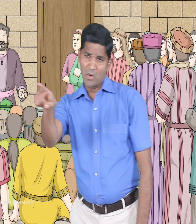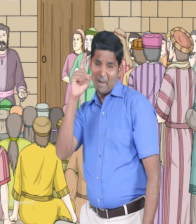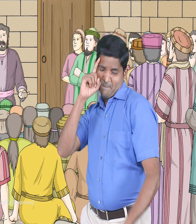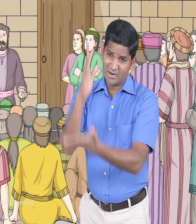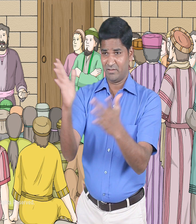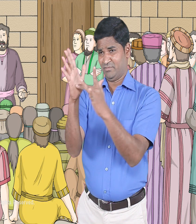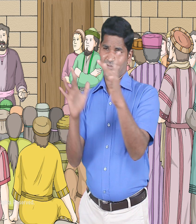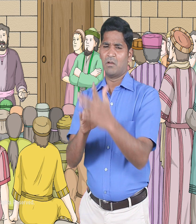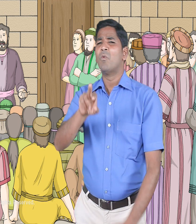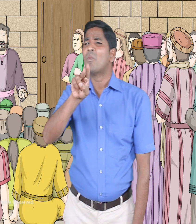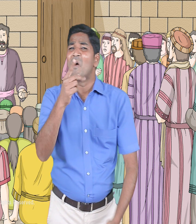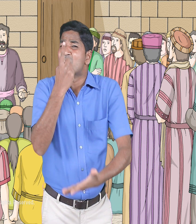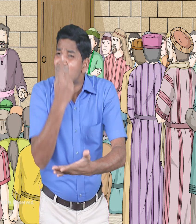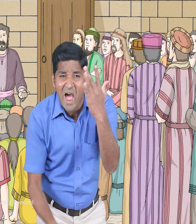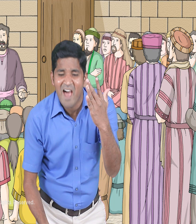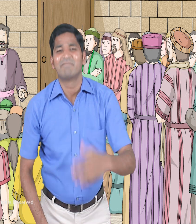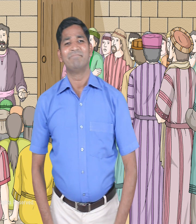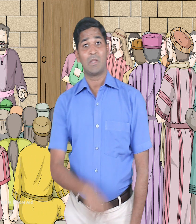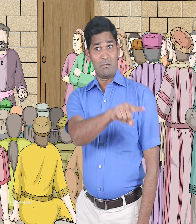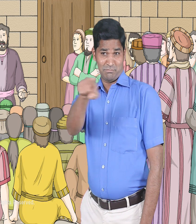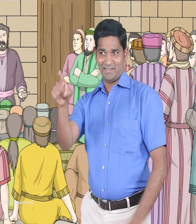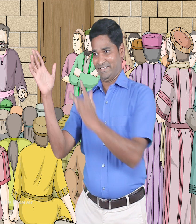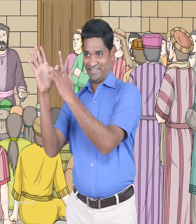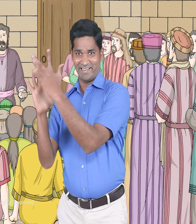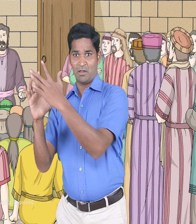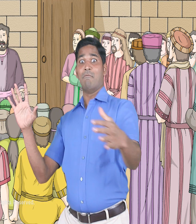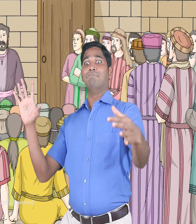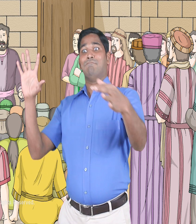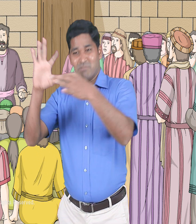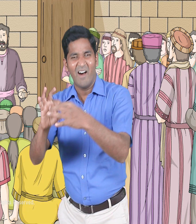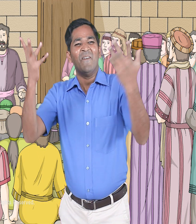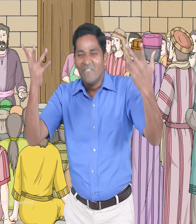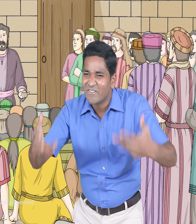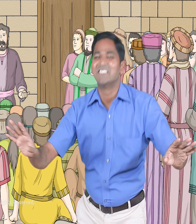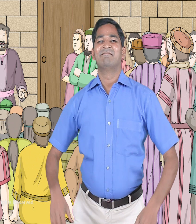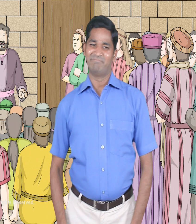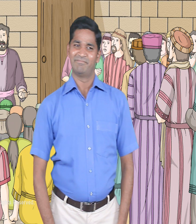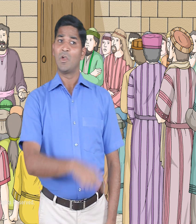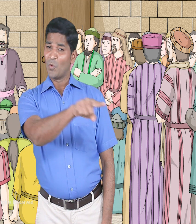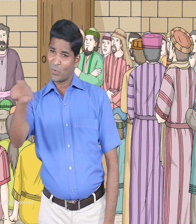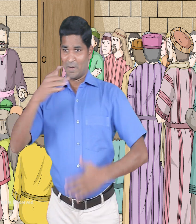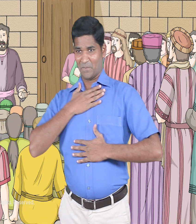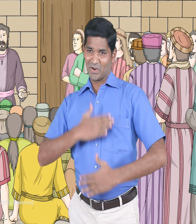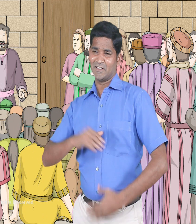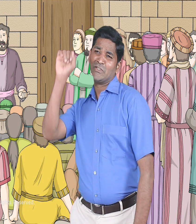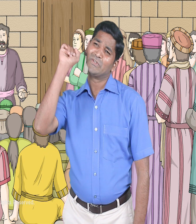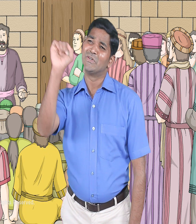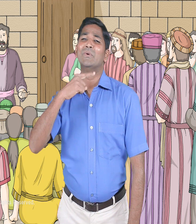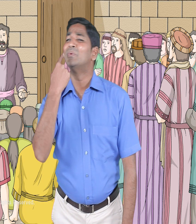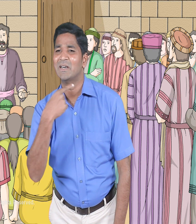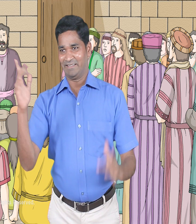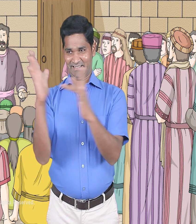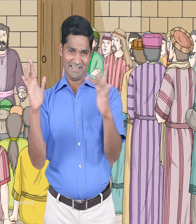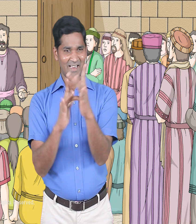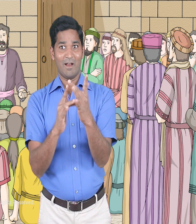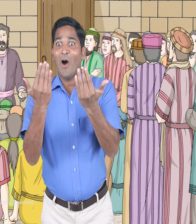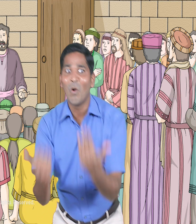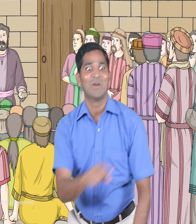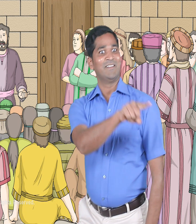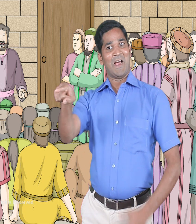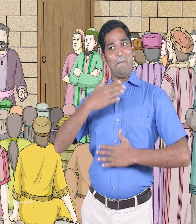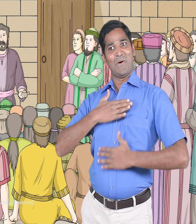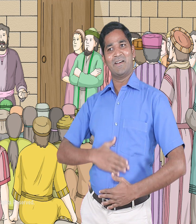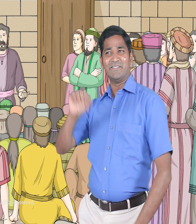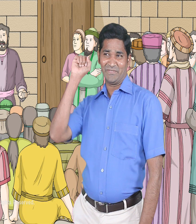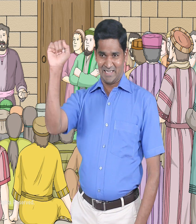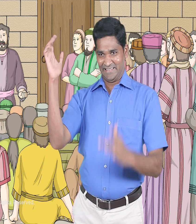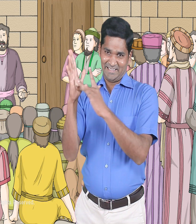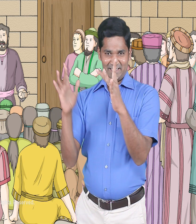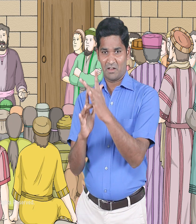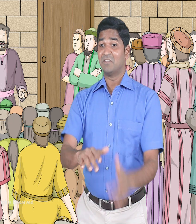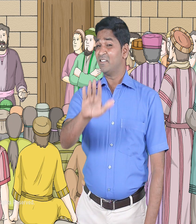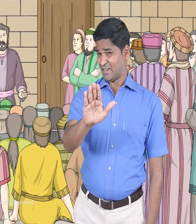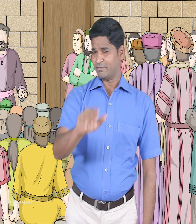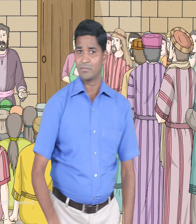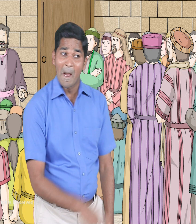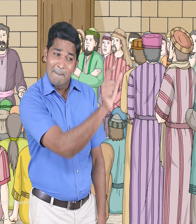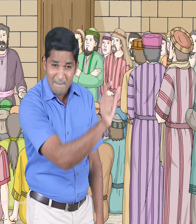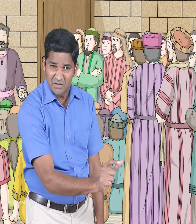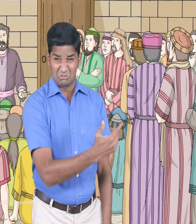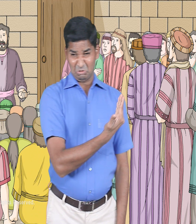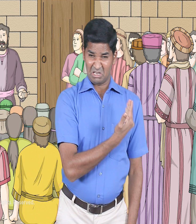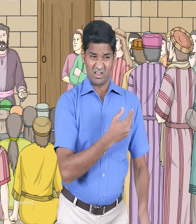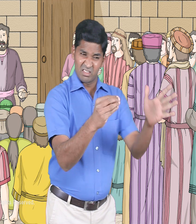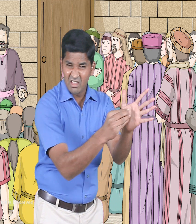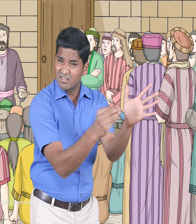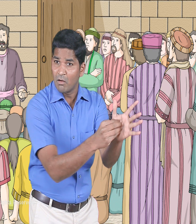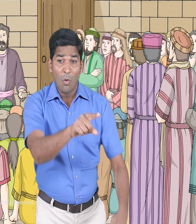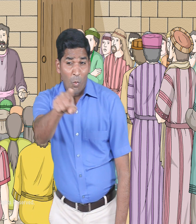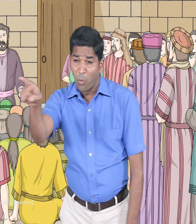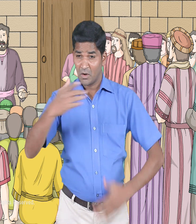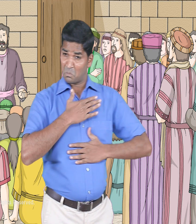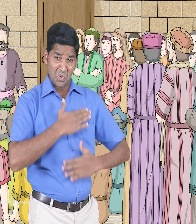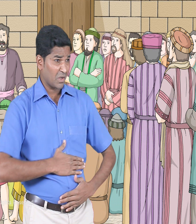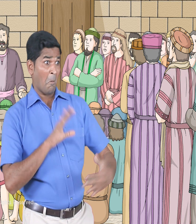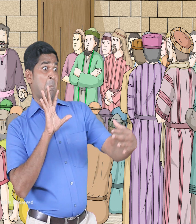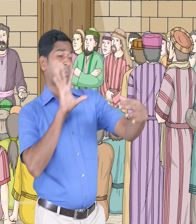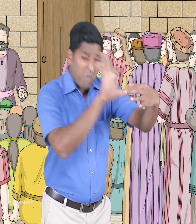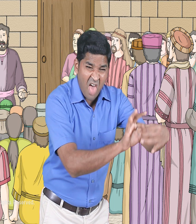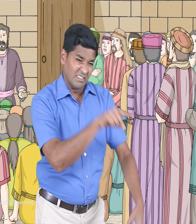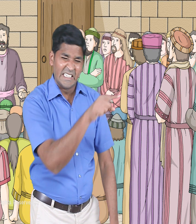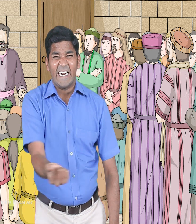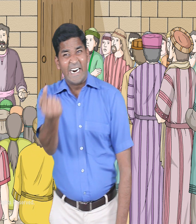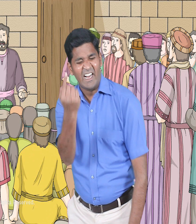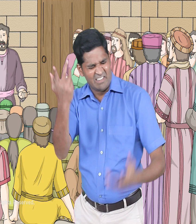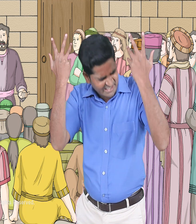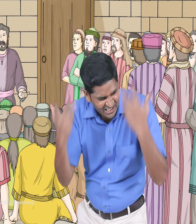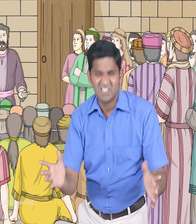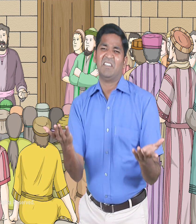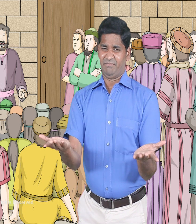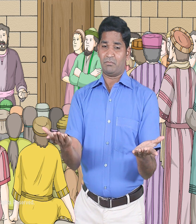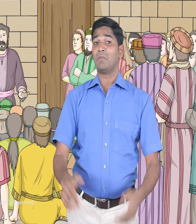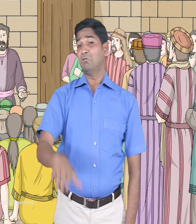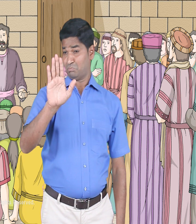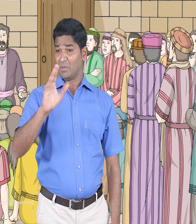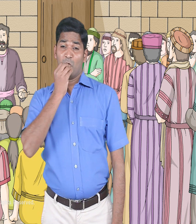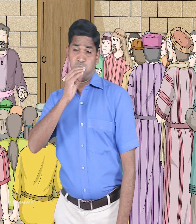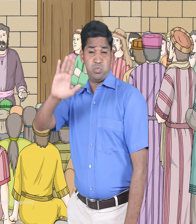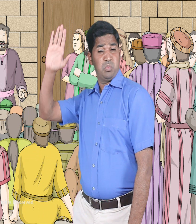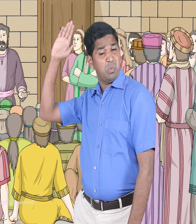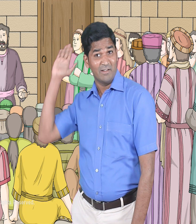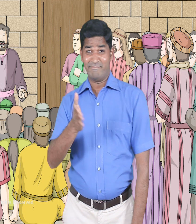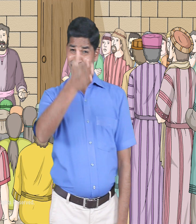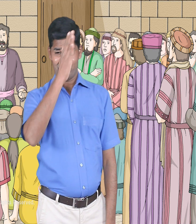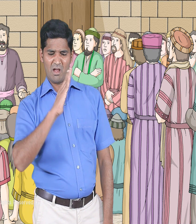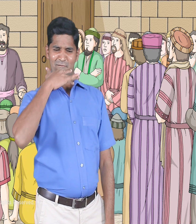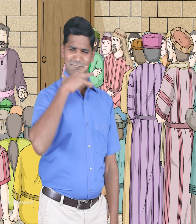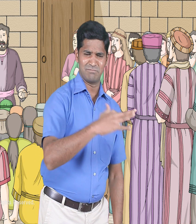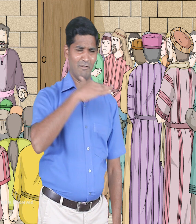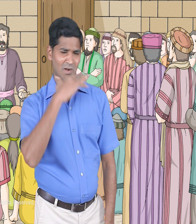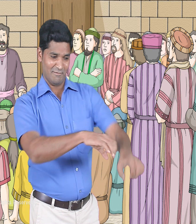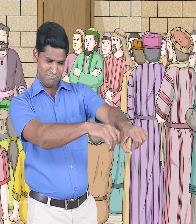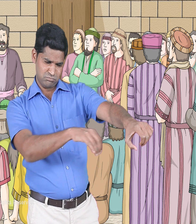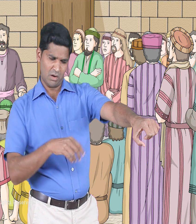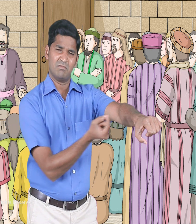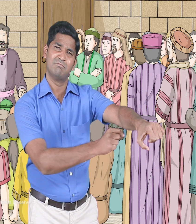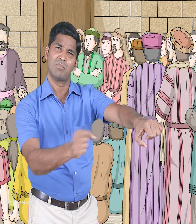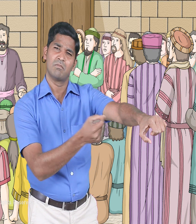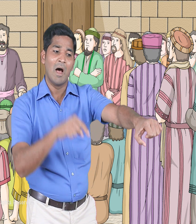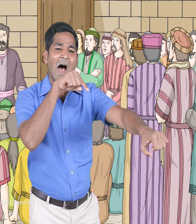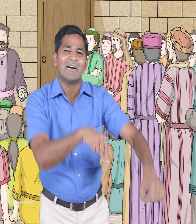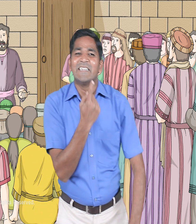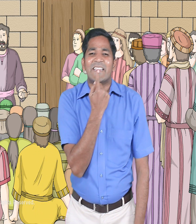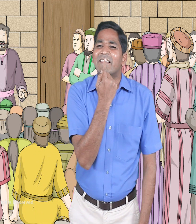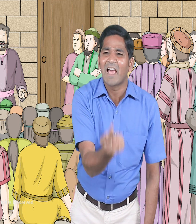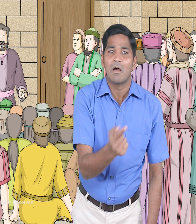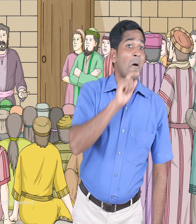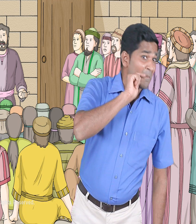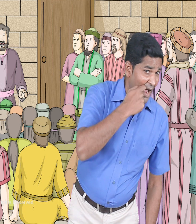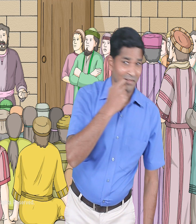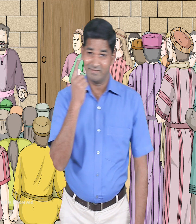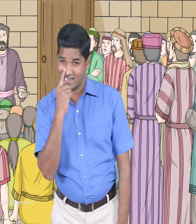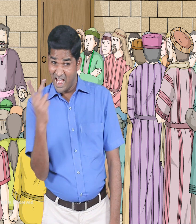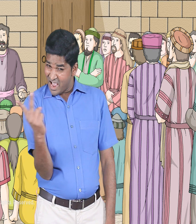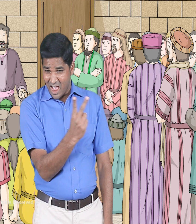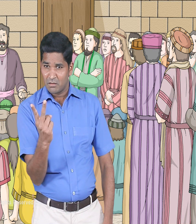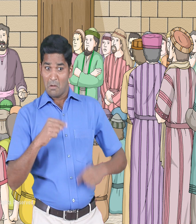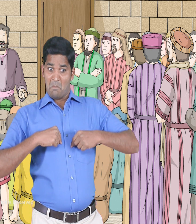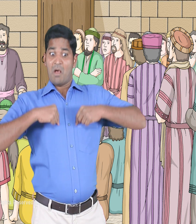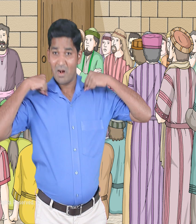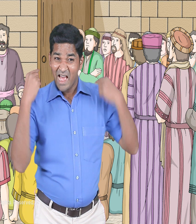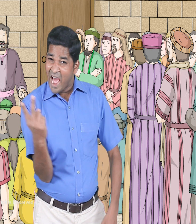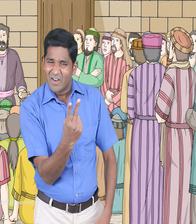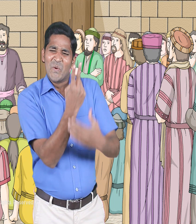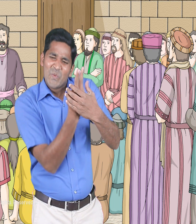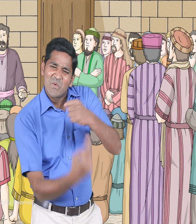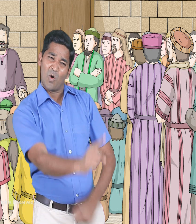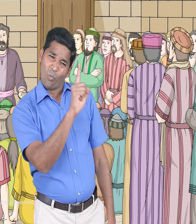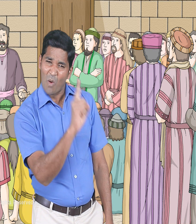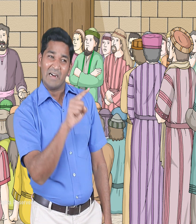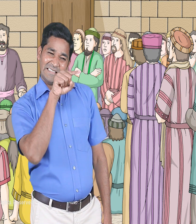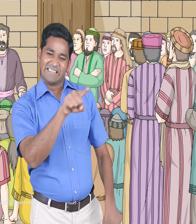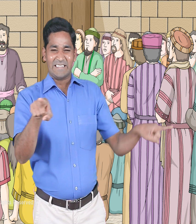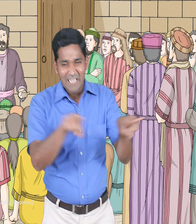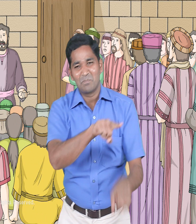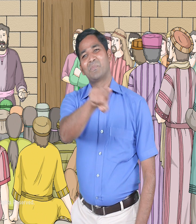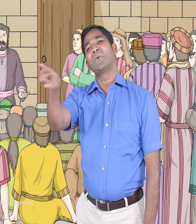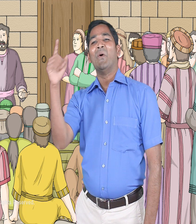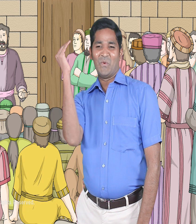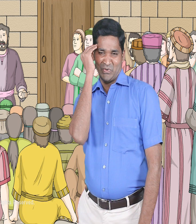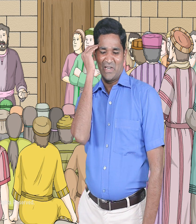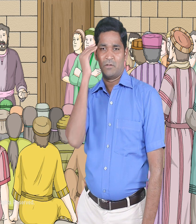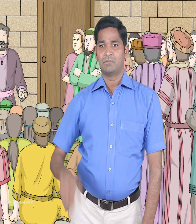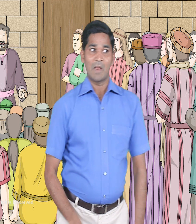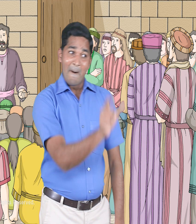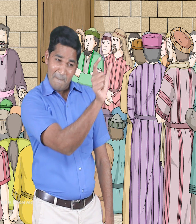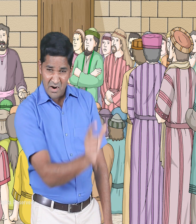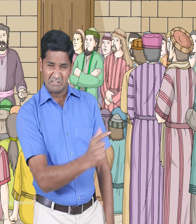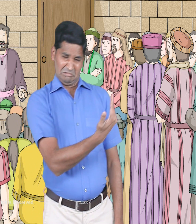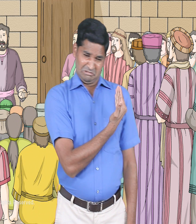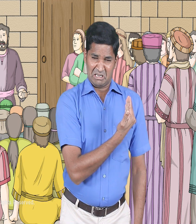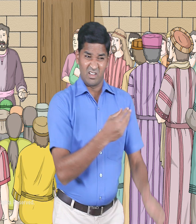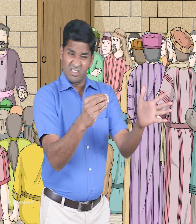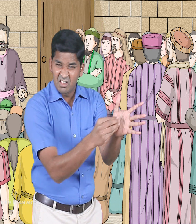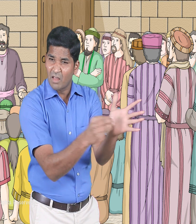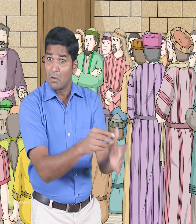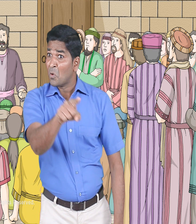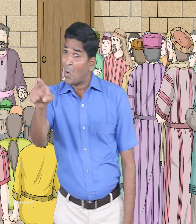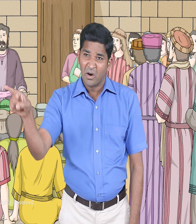Shall I then take the members of Christ and unite them with a prostitute? Never! Or don’t you know that he who unites himself with a prostitute is one with her in body?